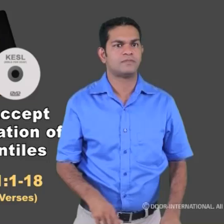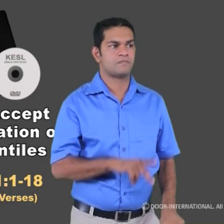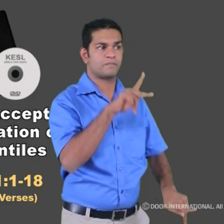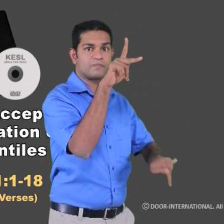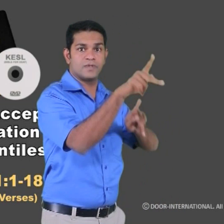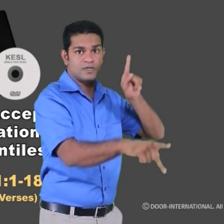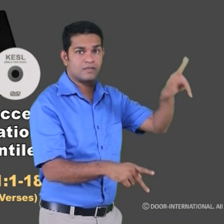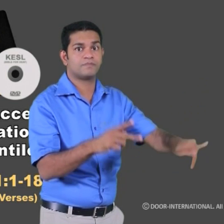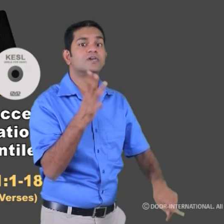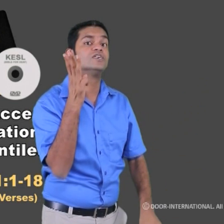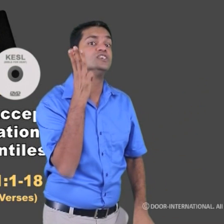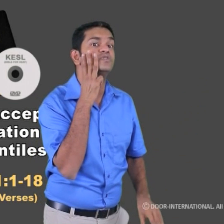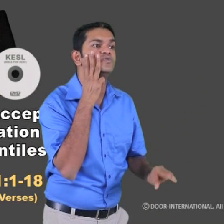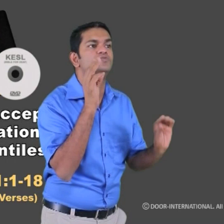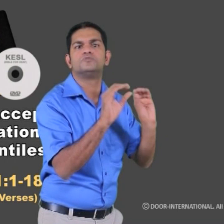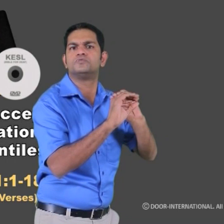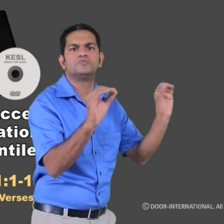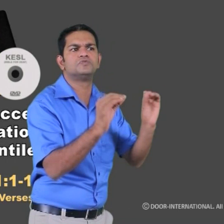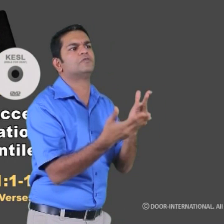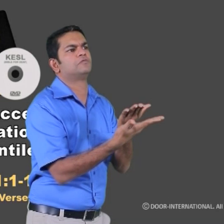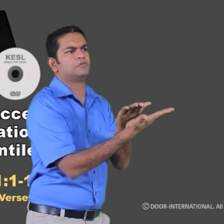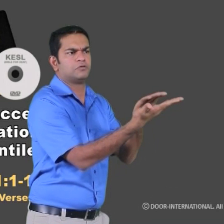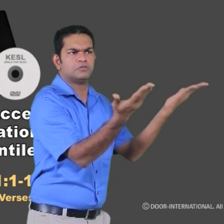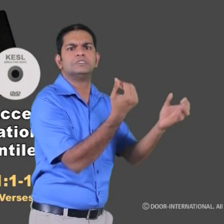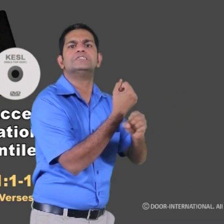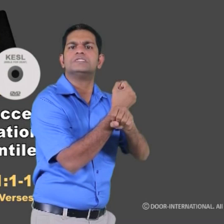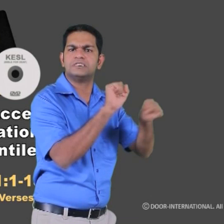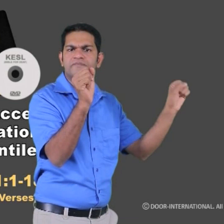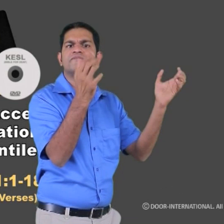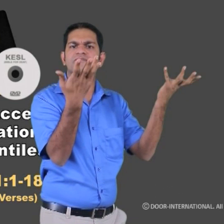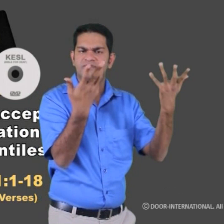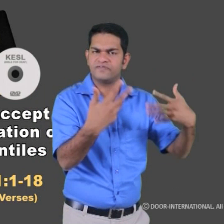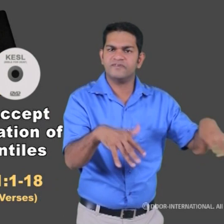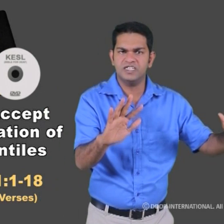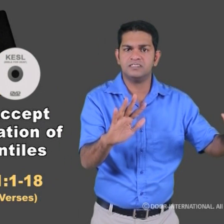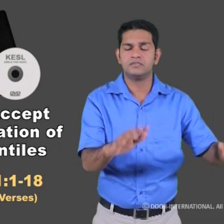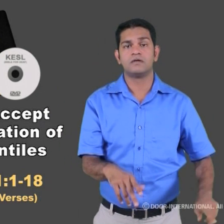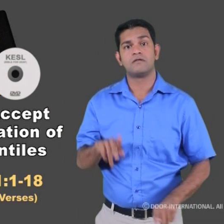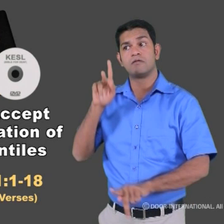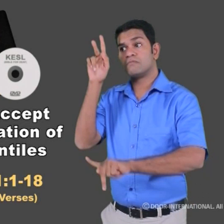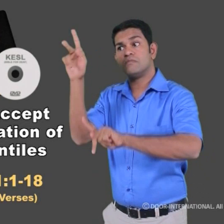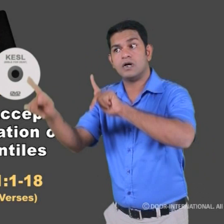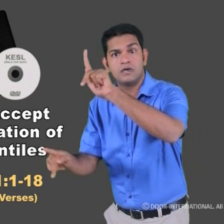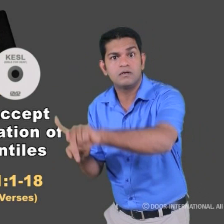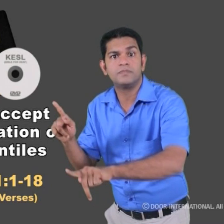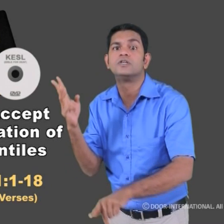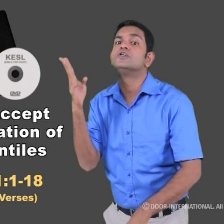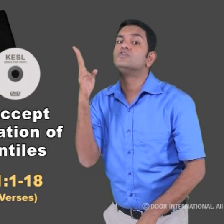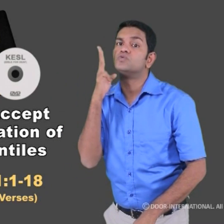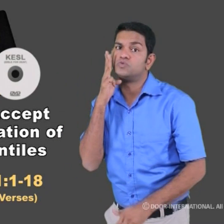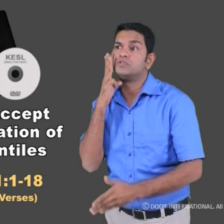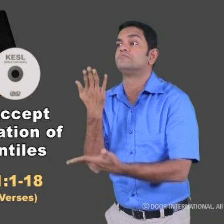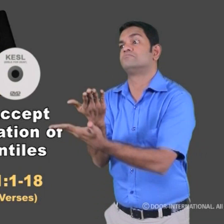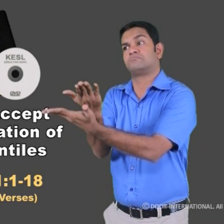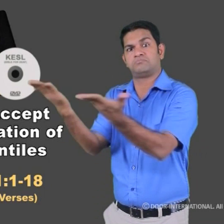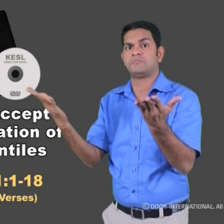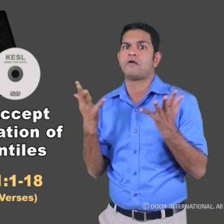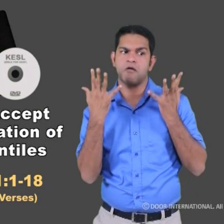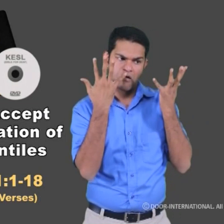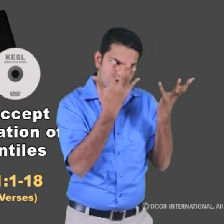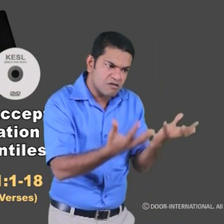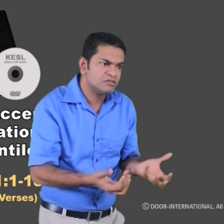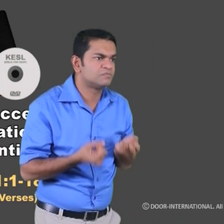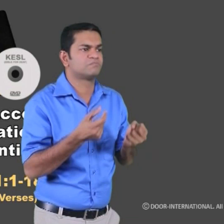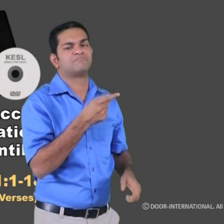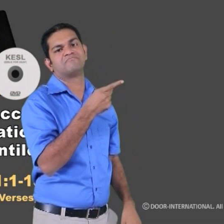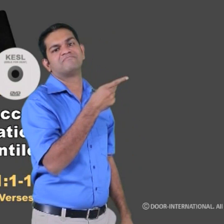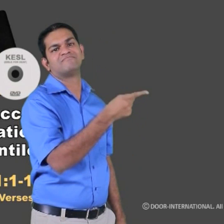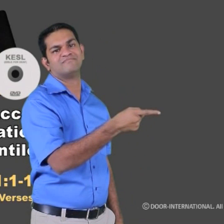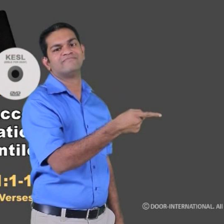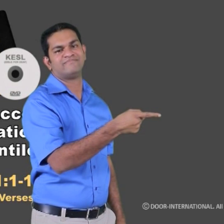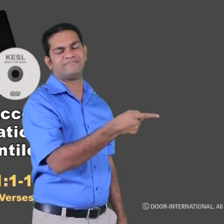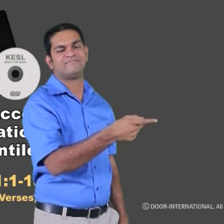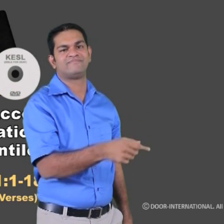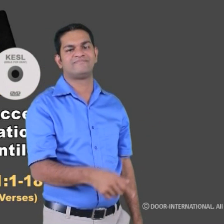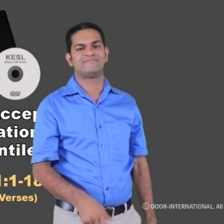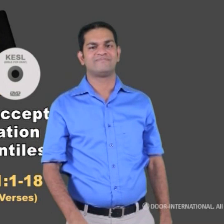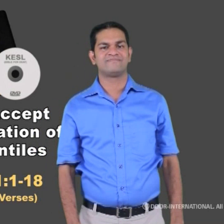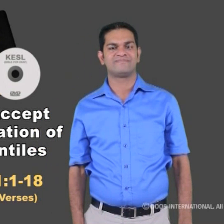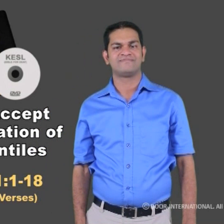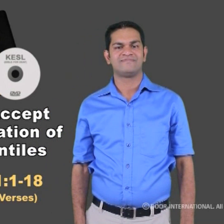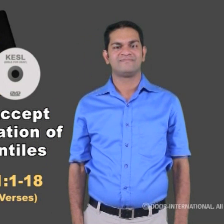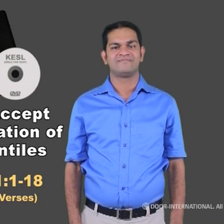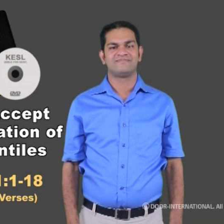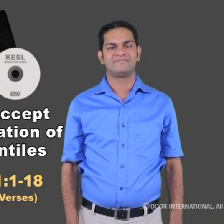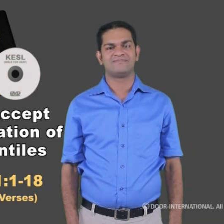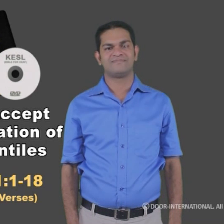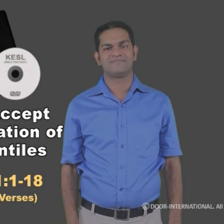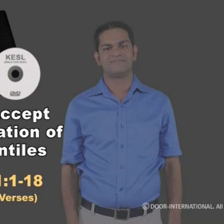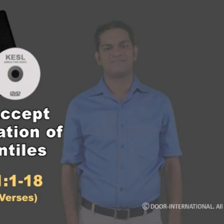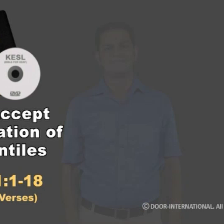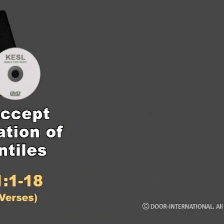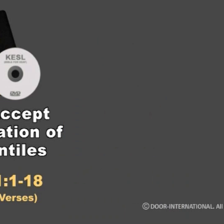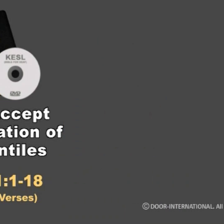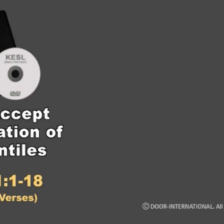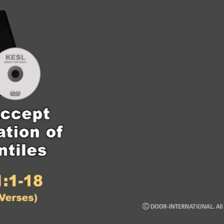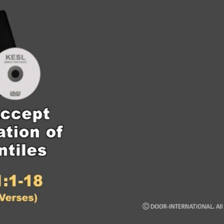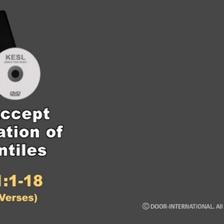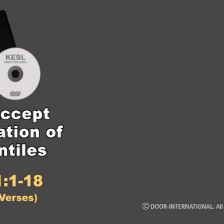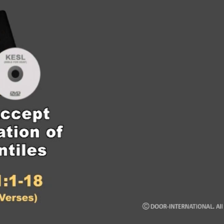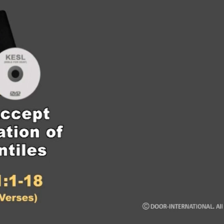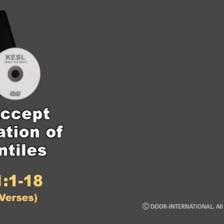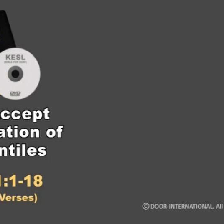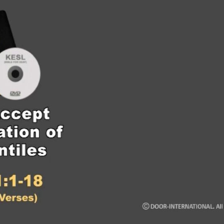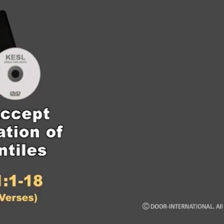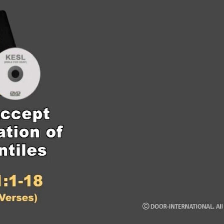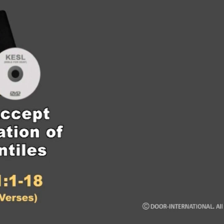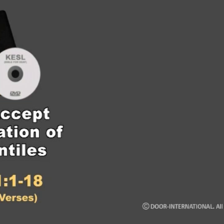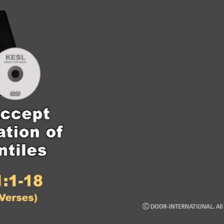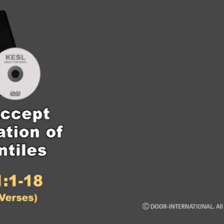Jews accept the salvation of Gentiles